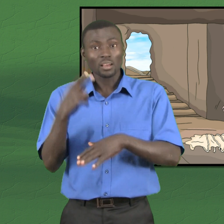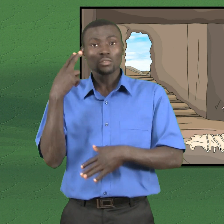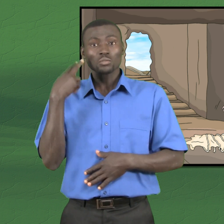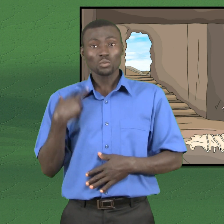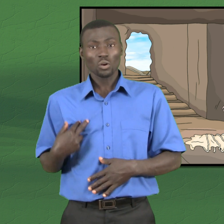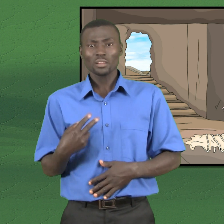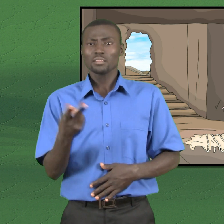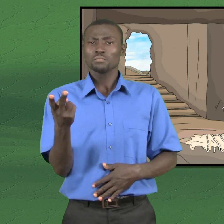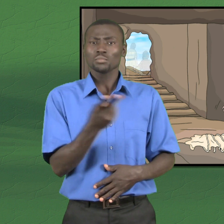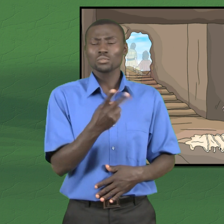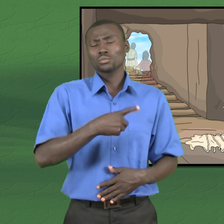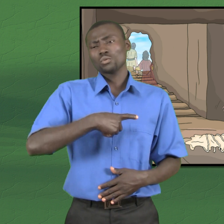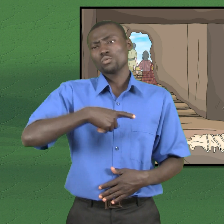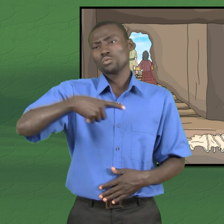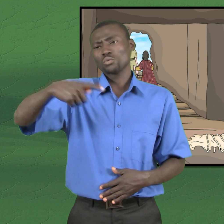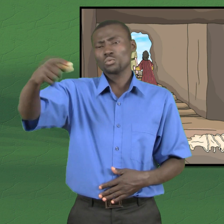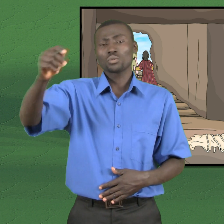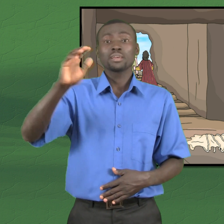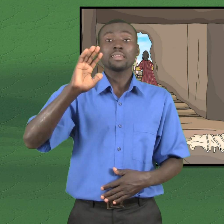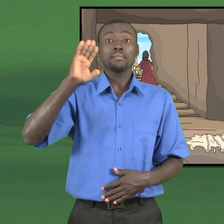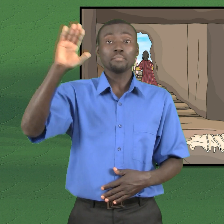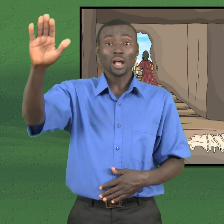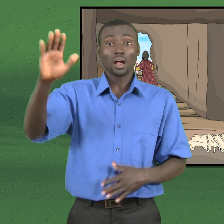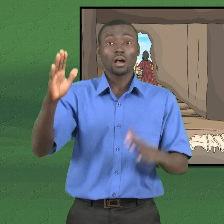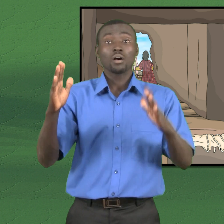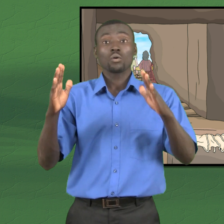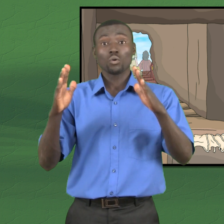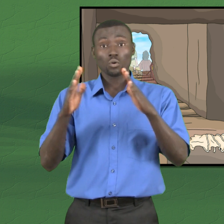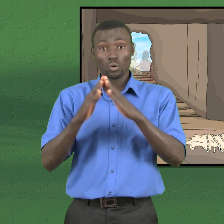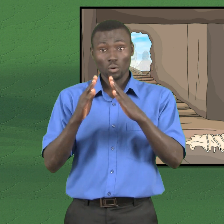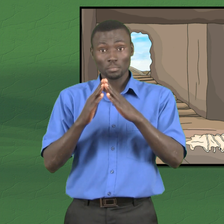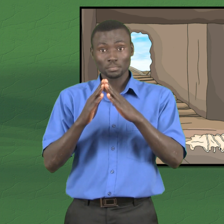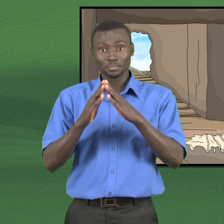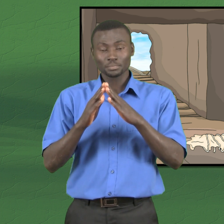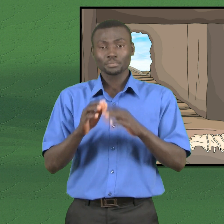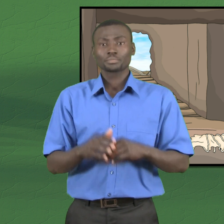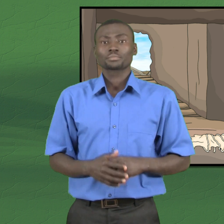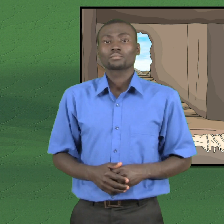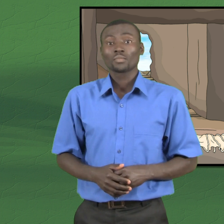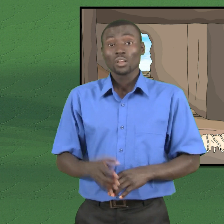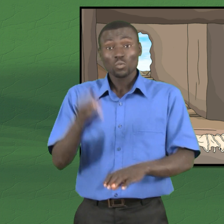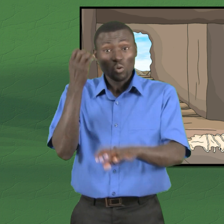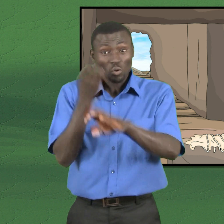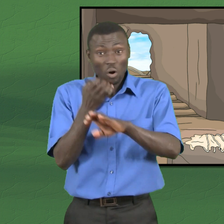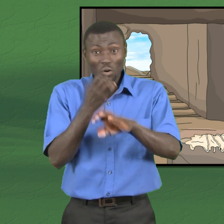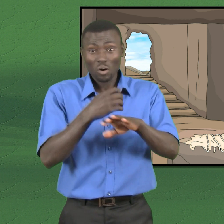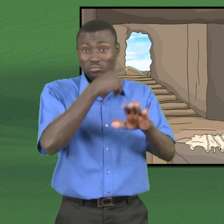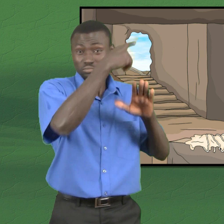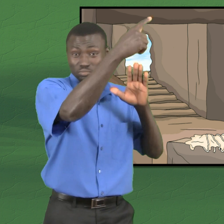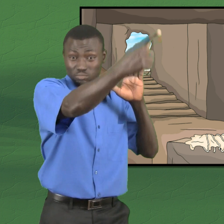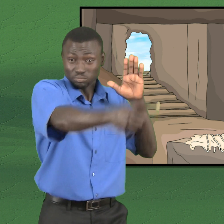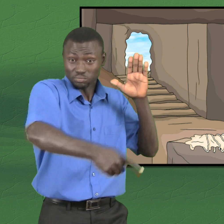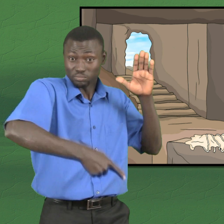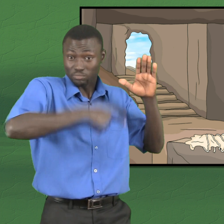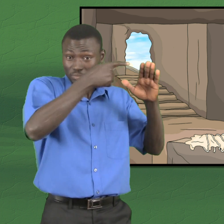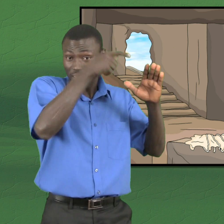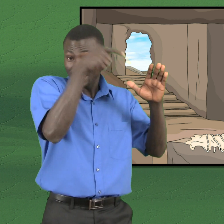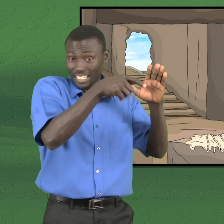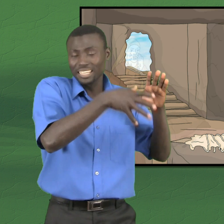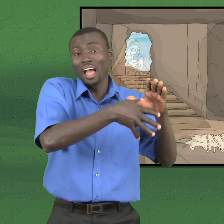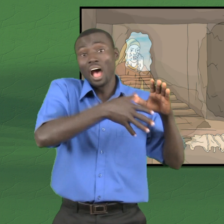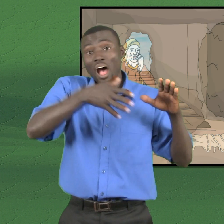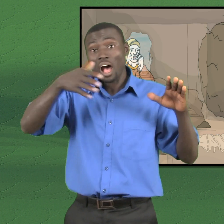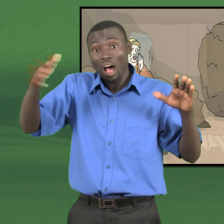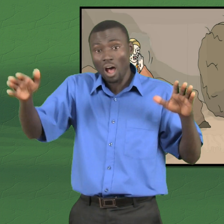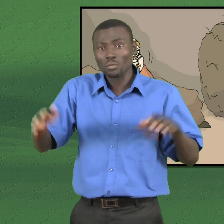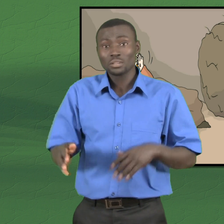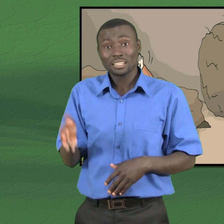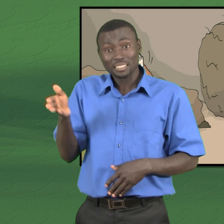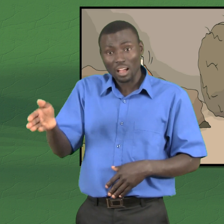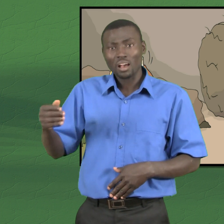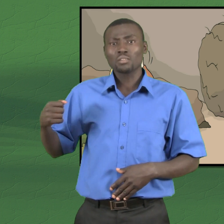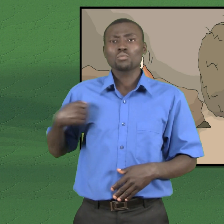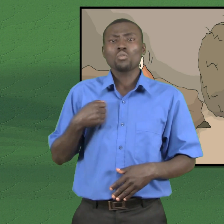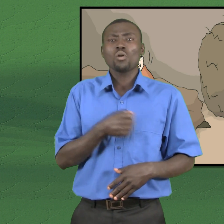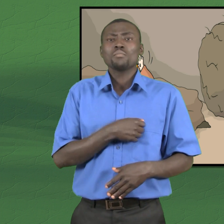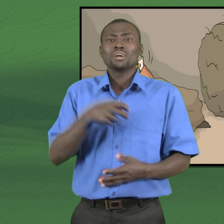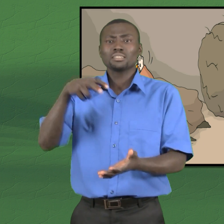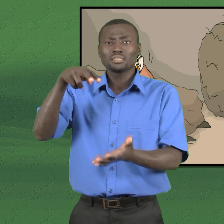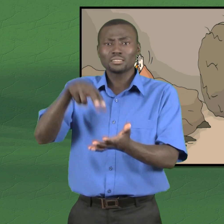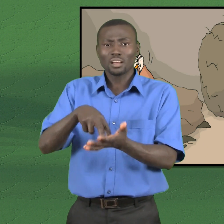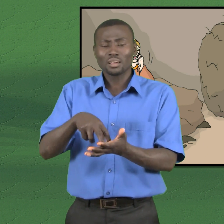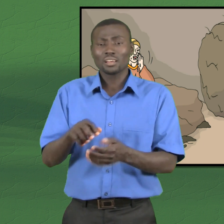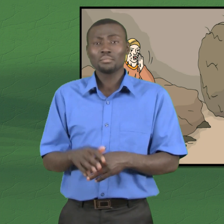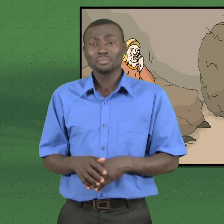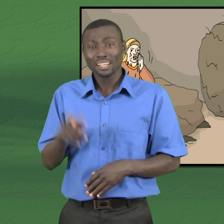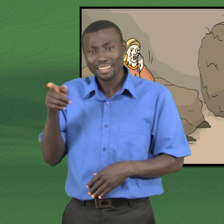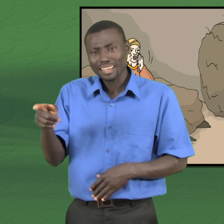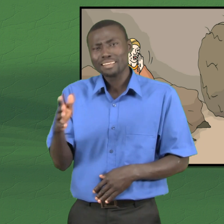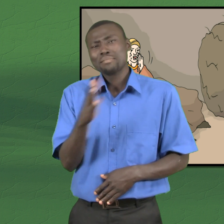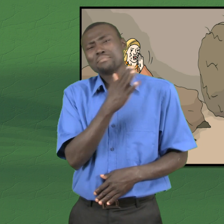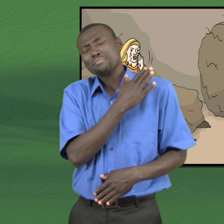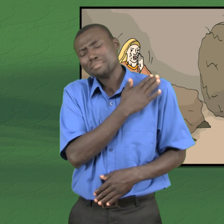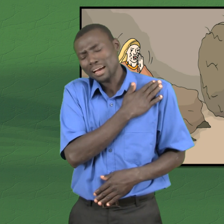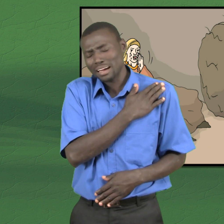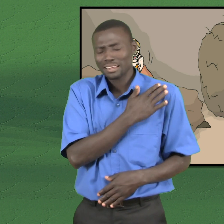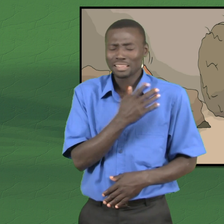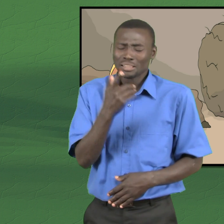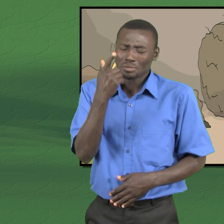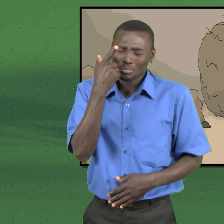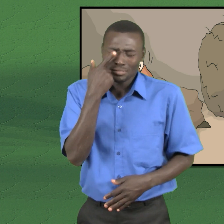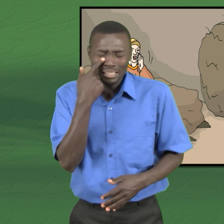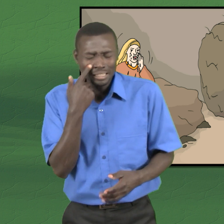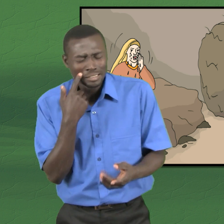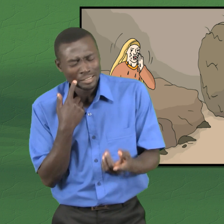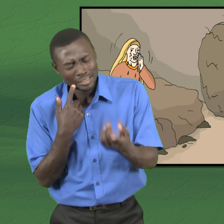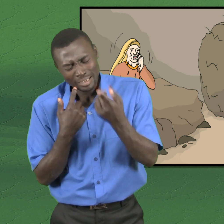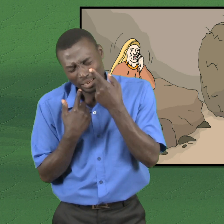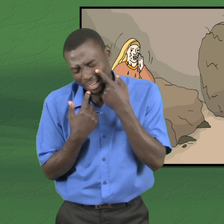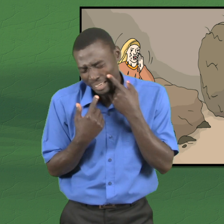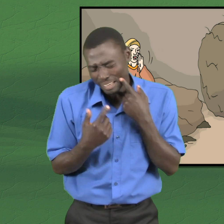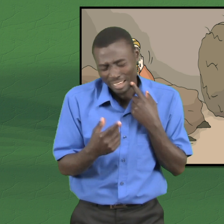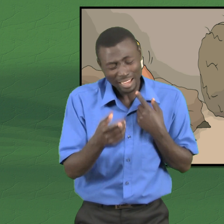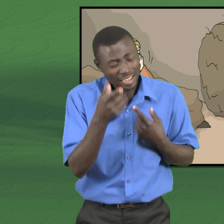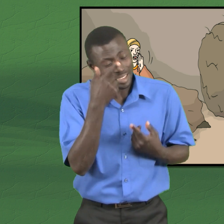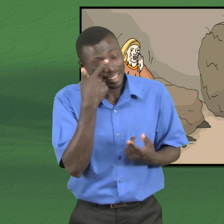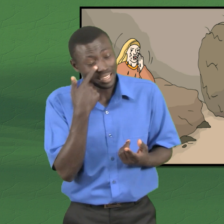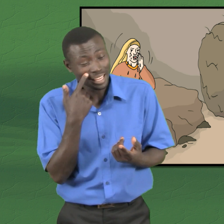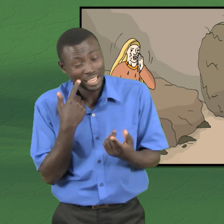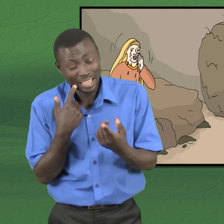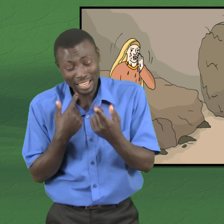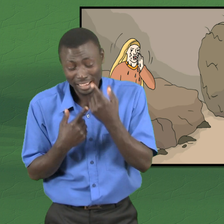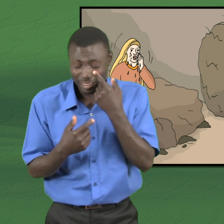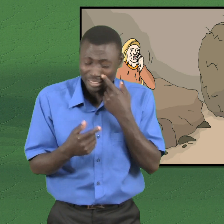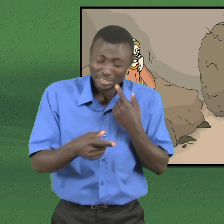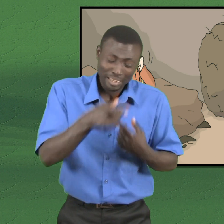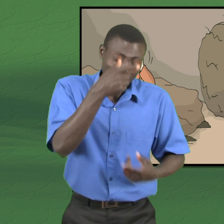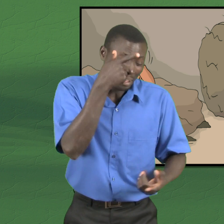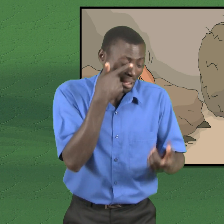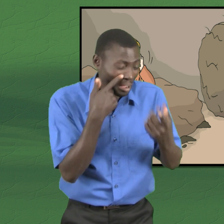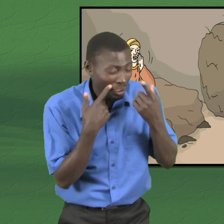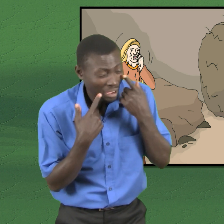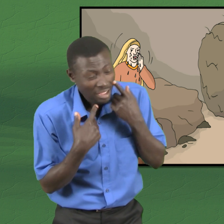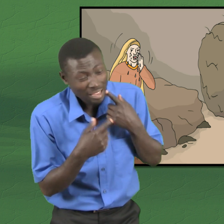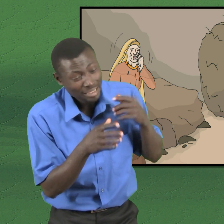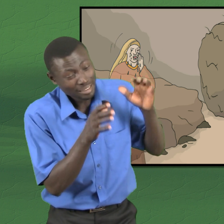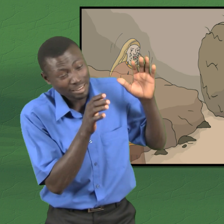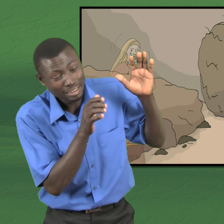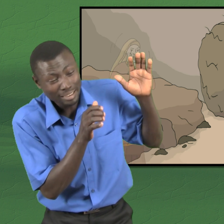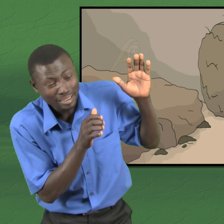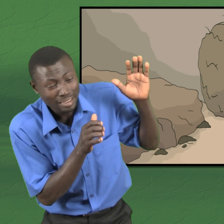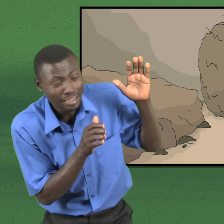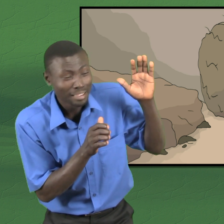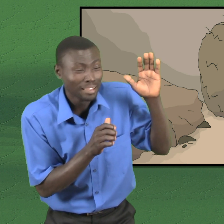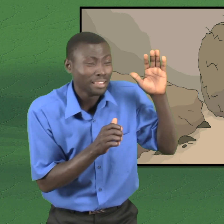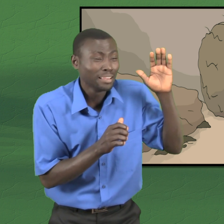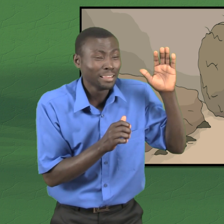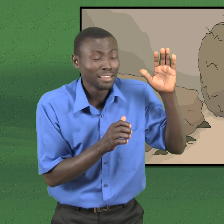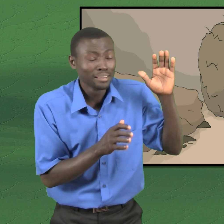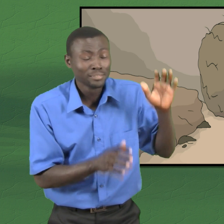Then the disciples returned to their homes. But Mary stood outside the tomb weeping.